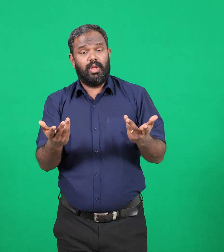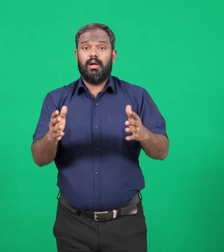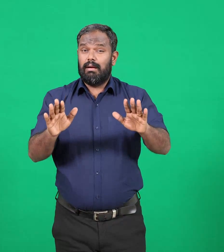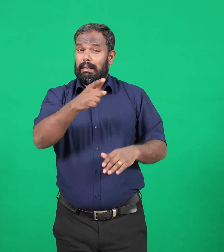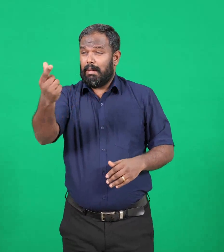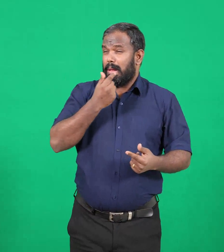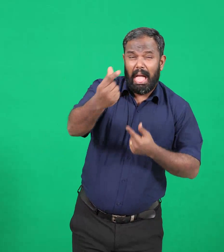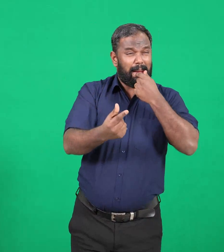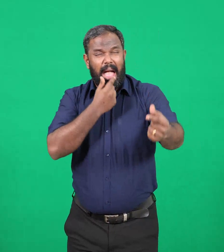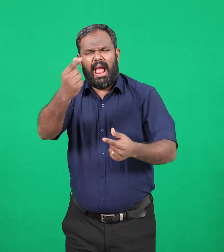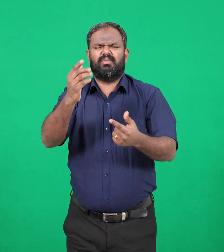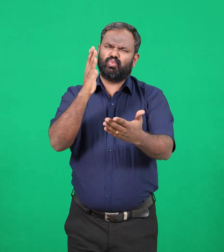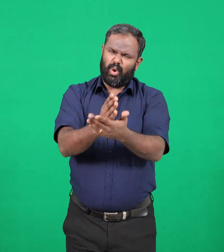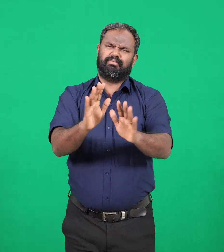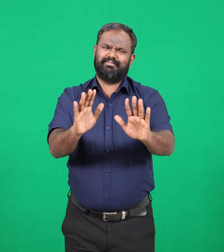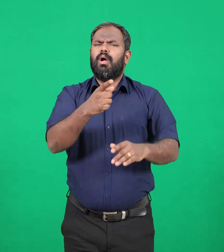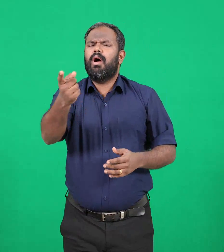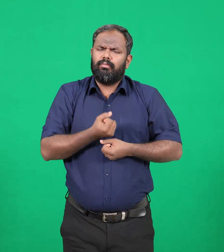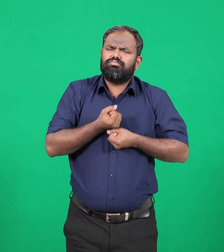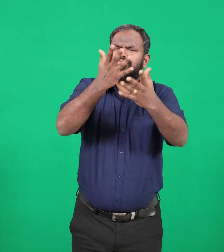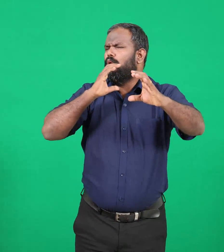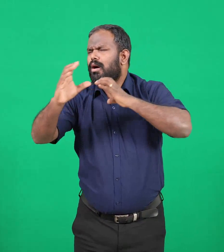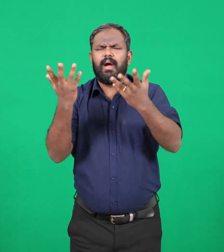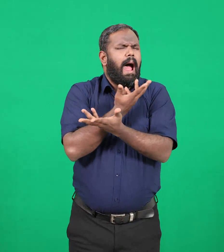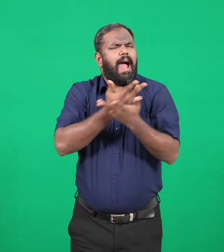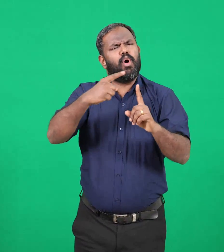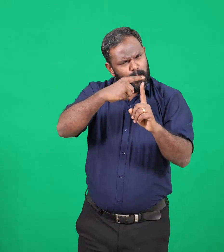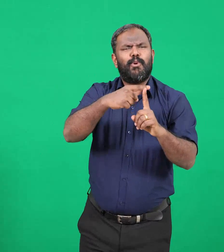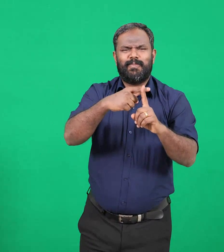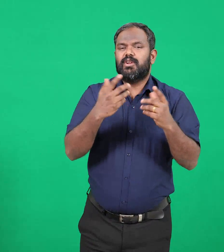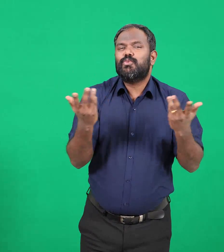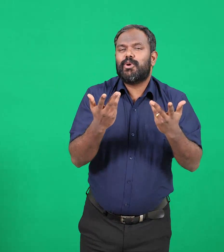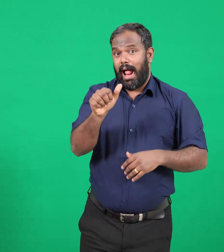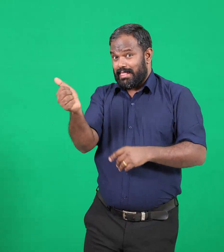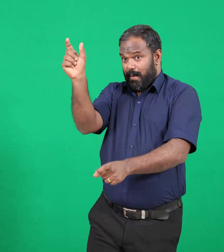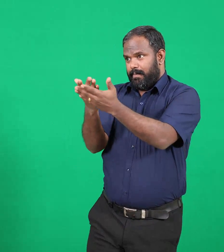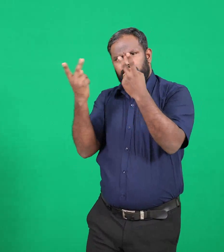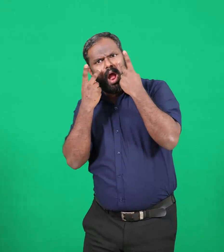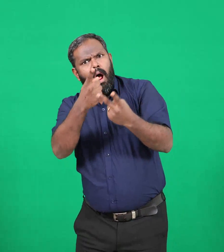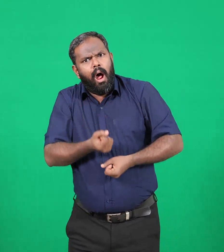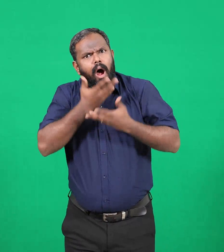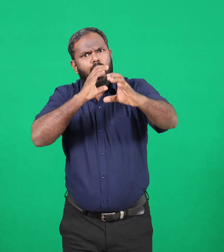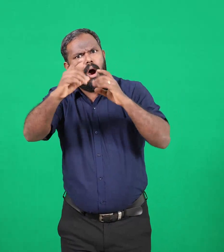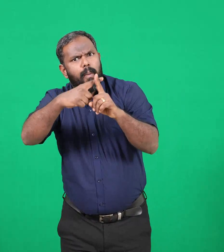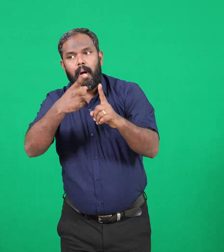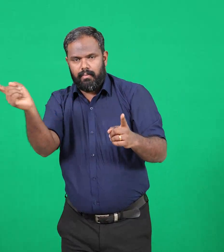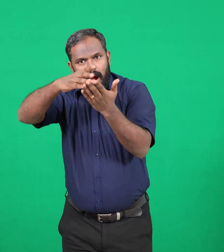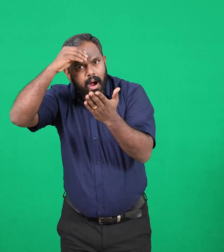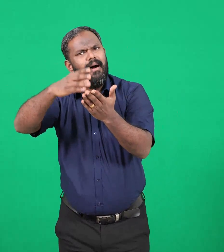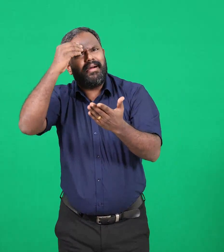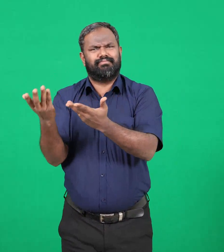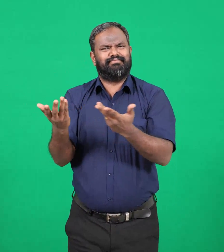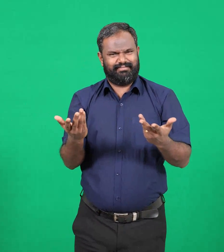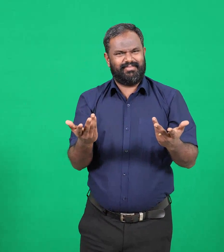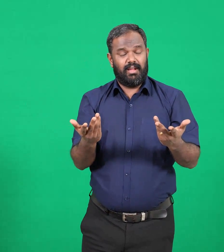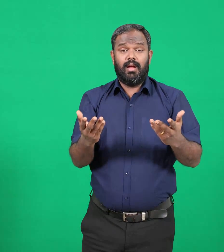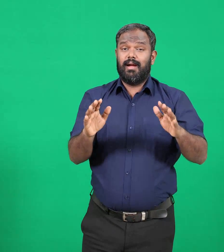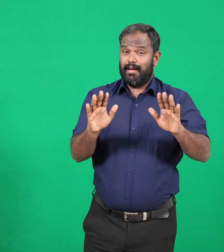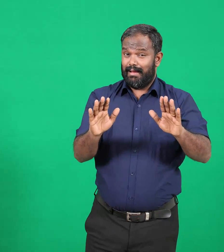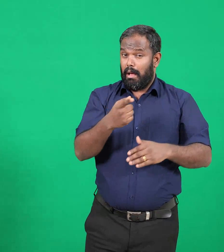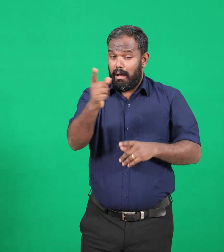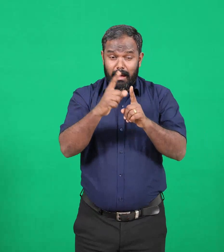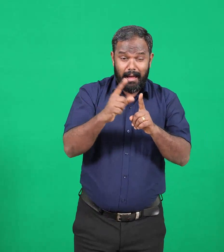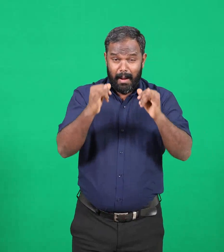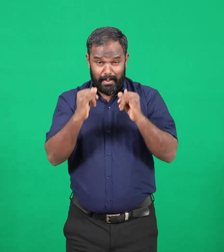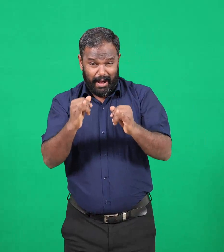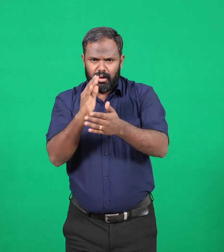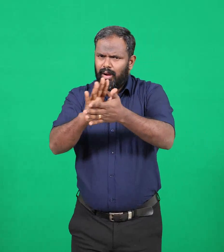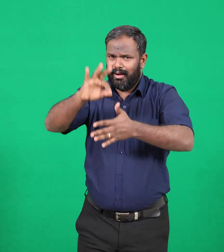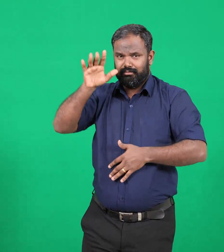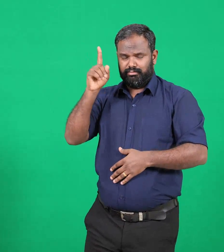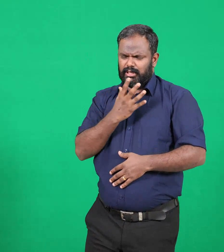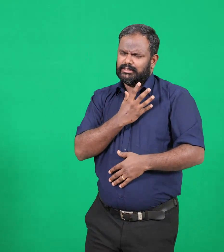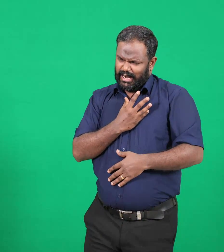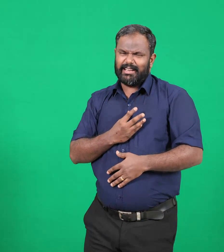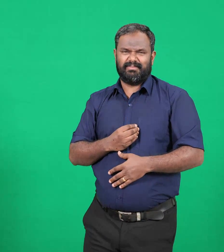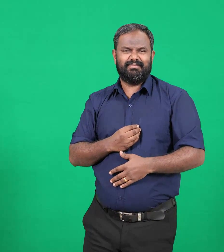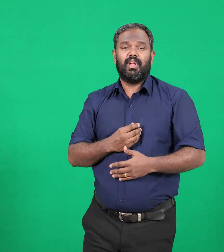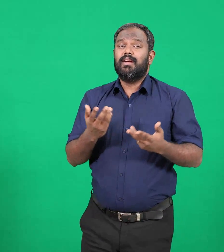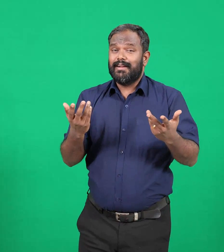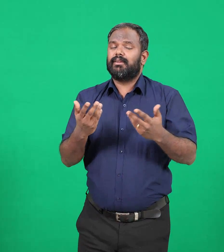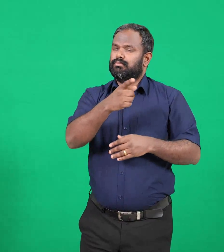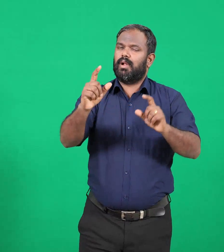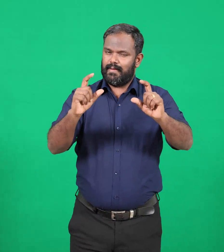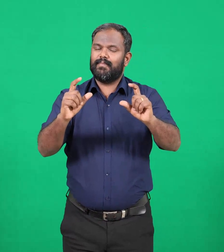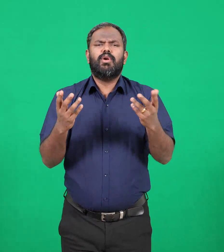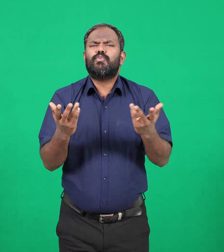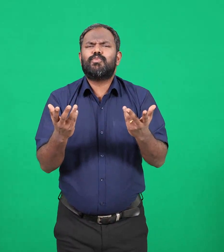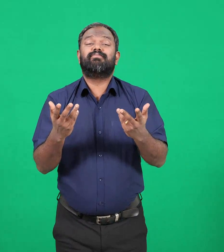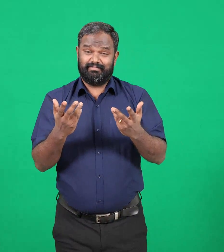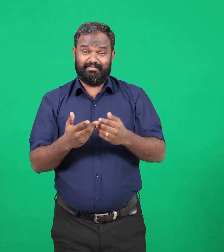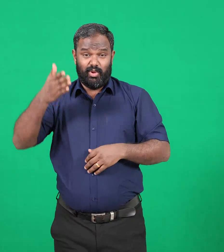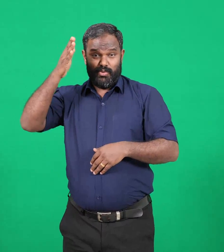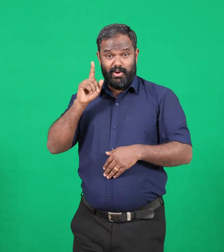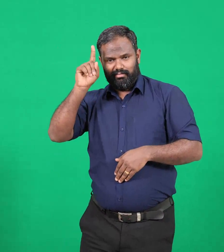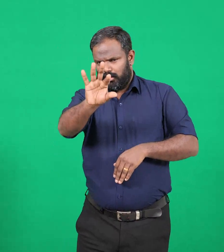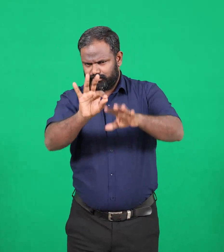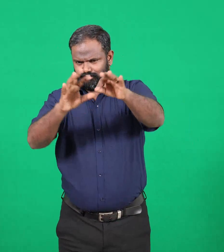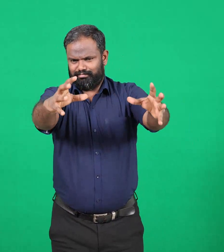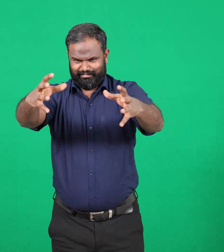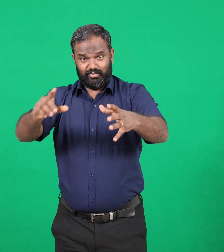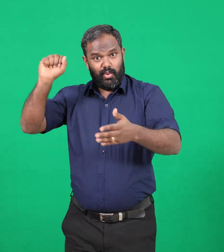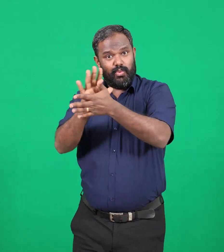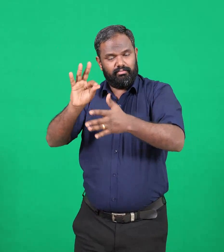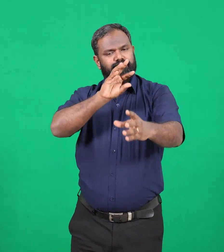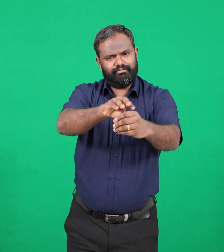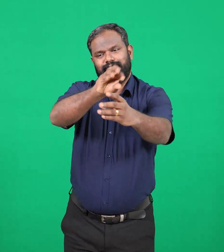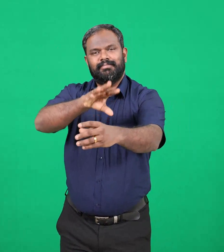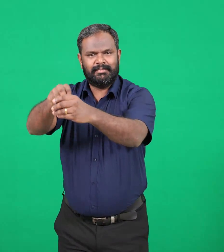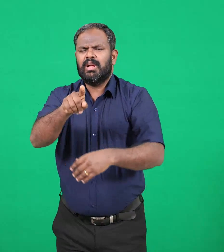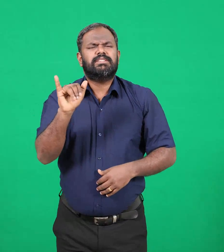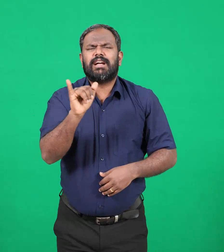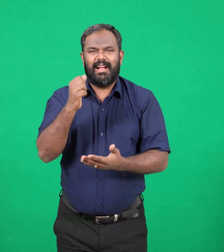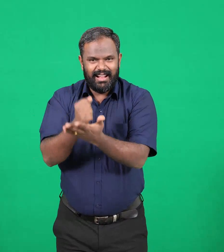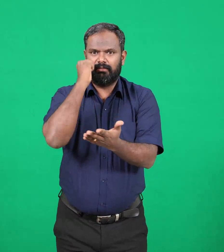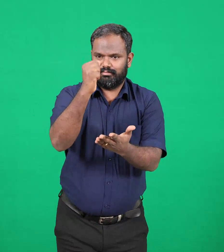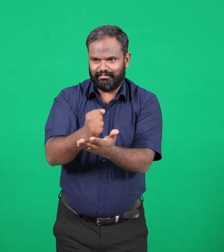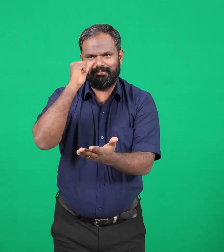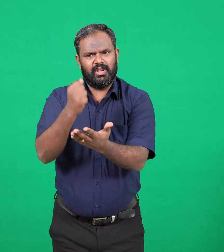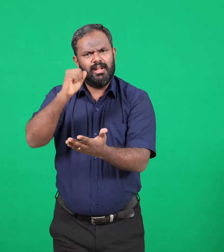Let no unwholesome talk come out of your mouths, but only what is helpful for building up the one in need and bringing grace to those who listen.